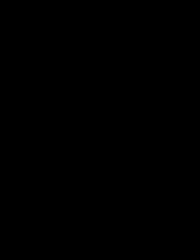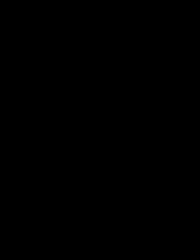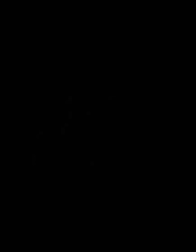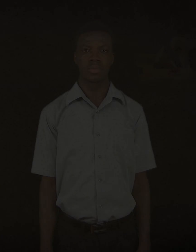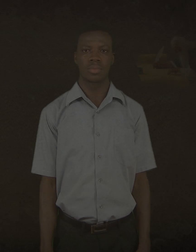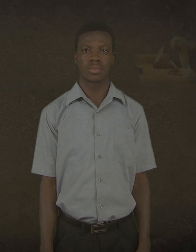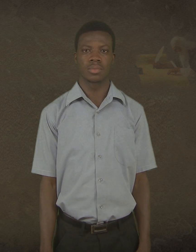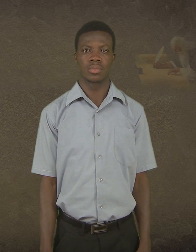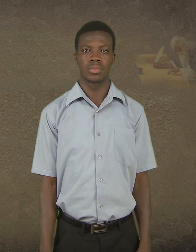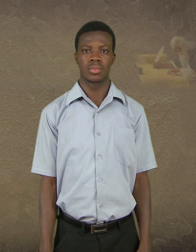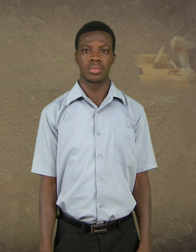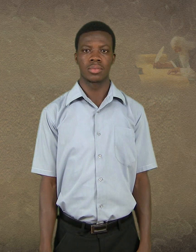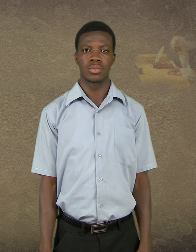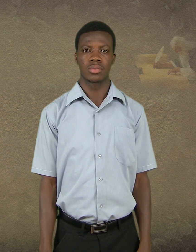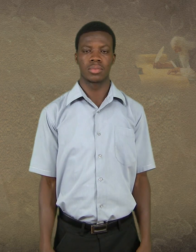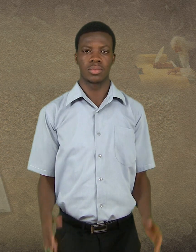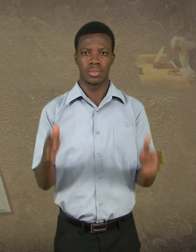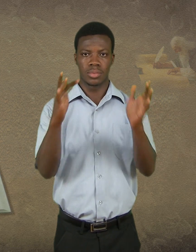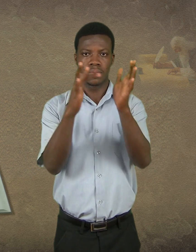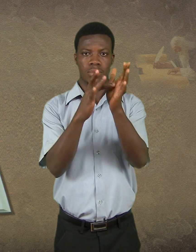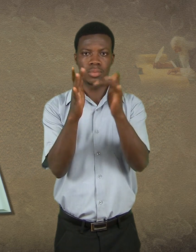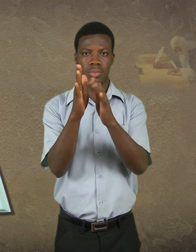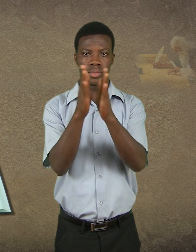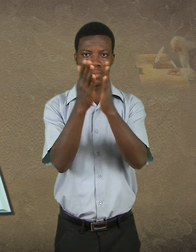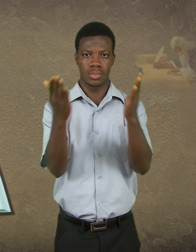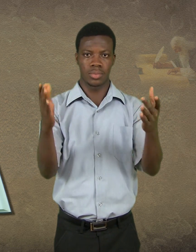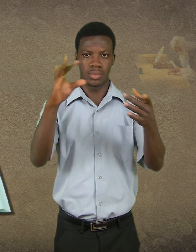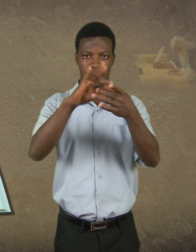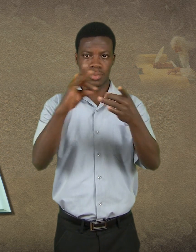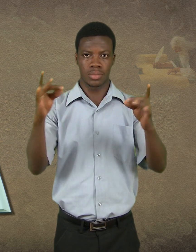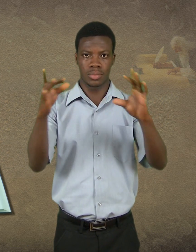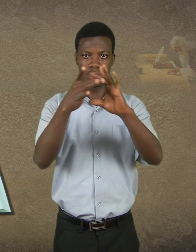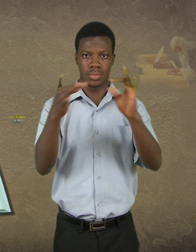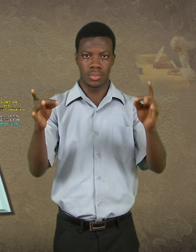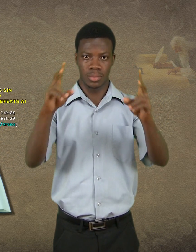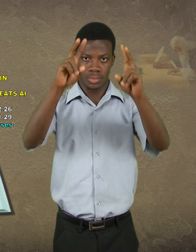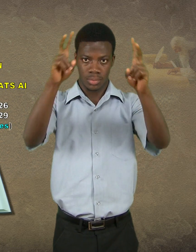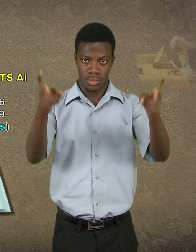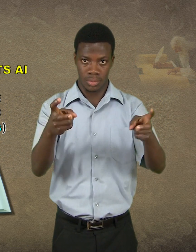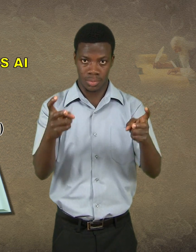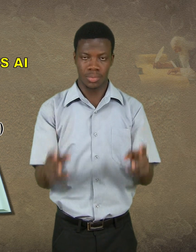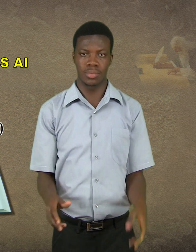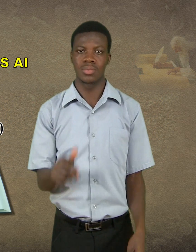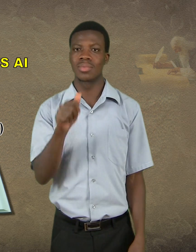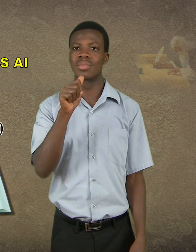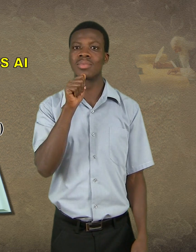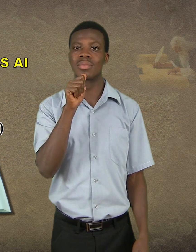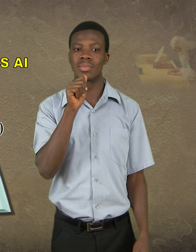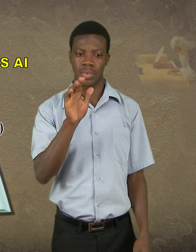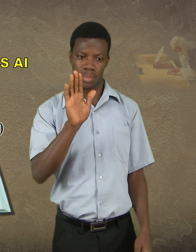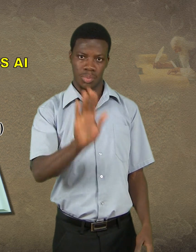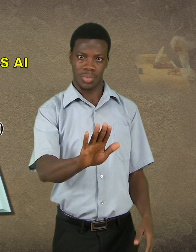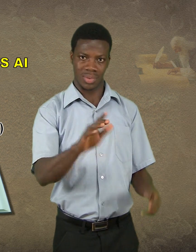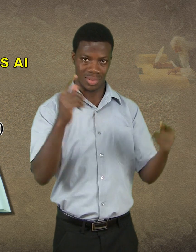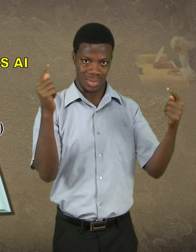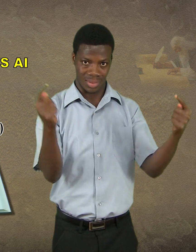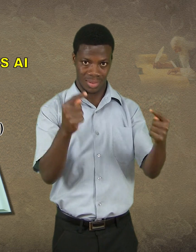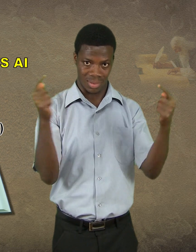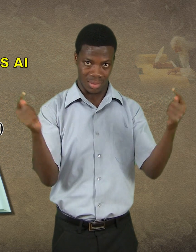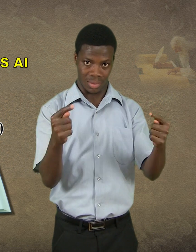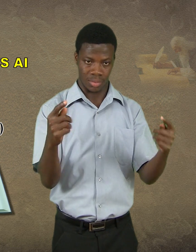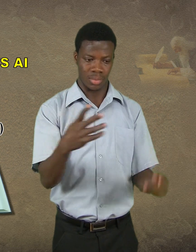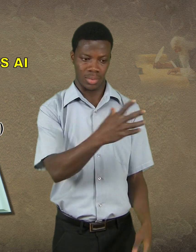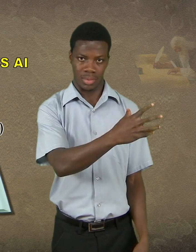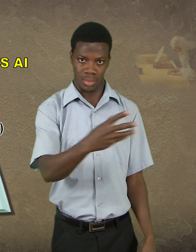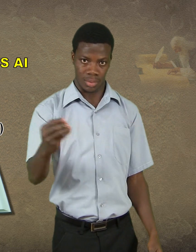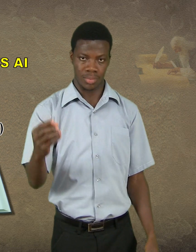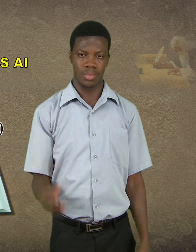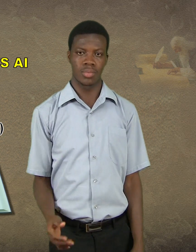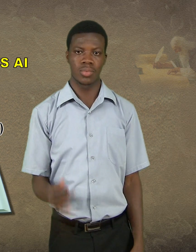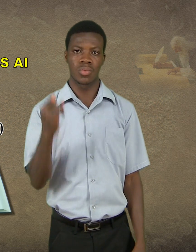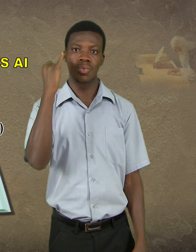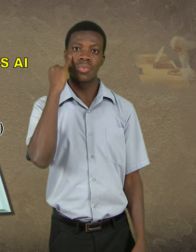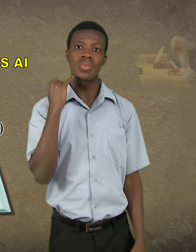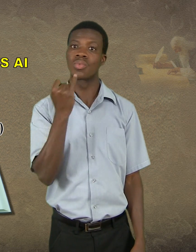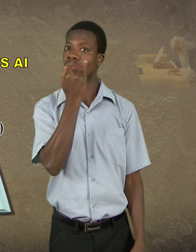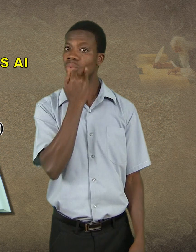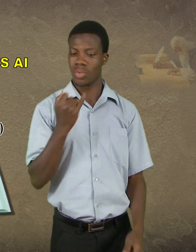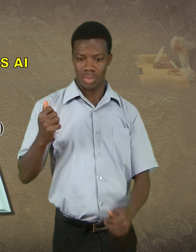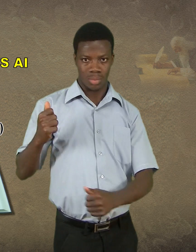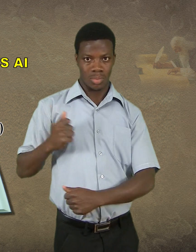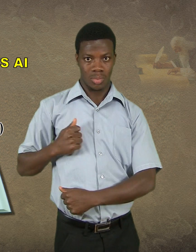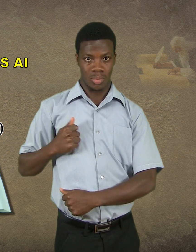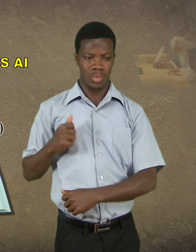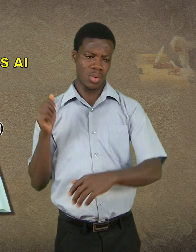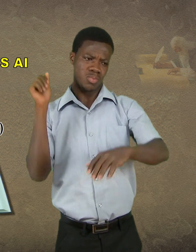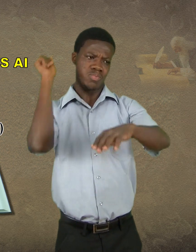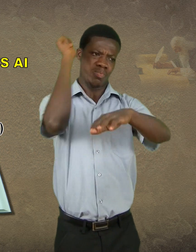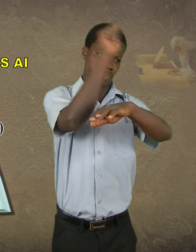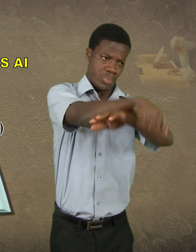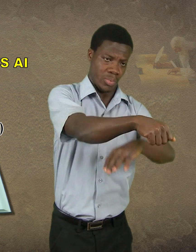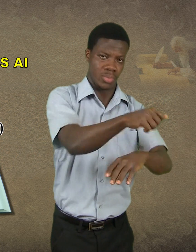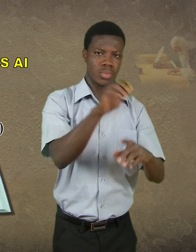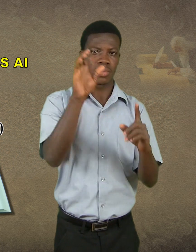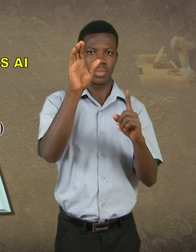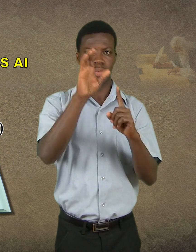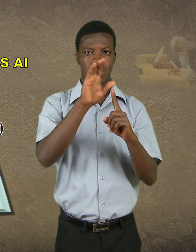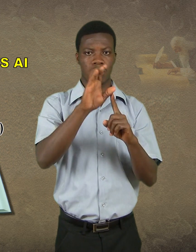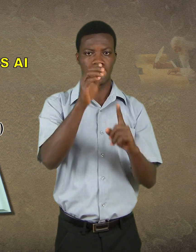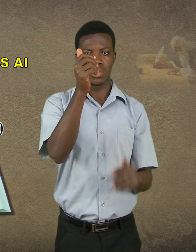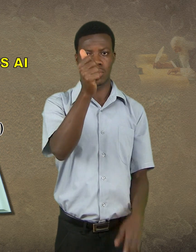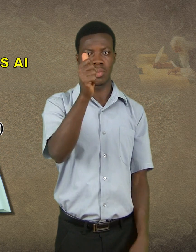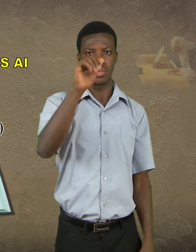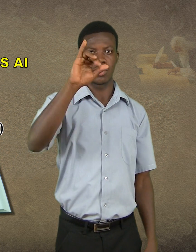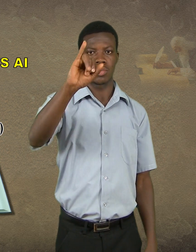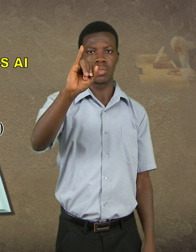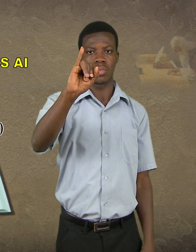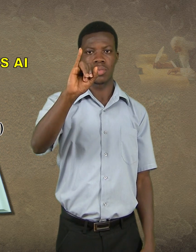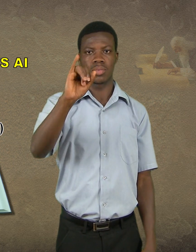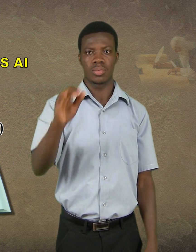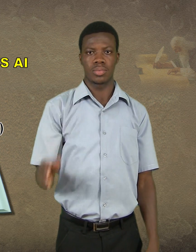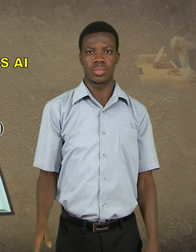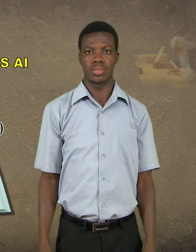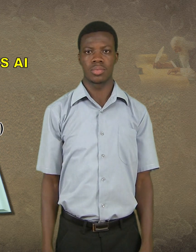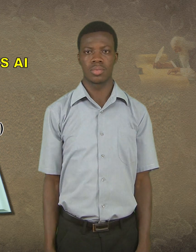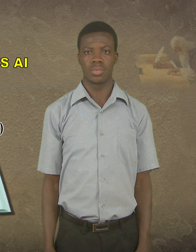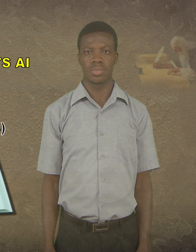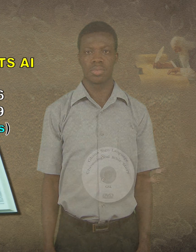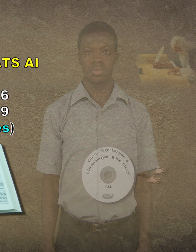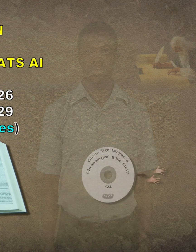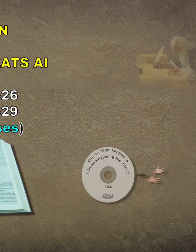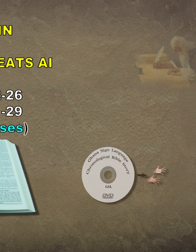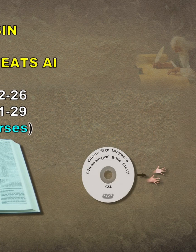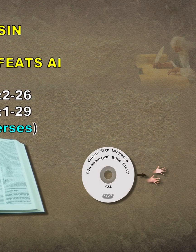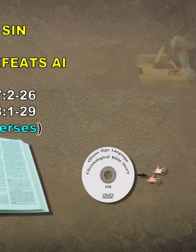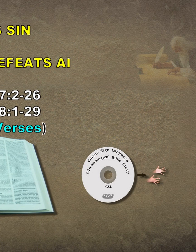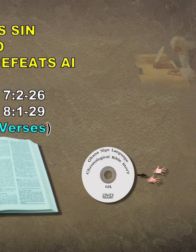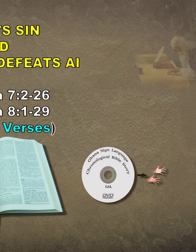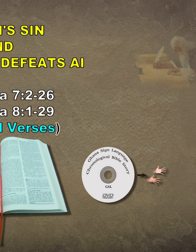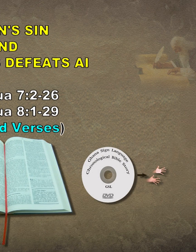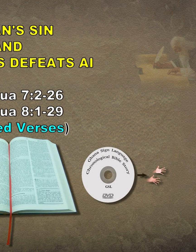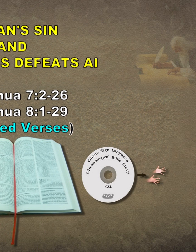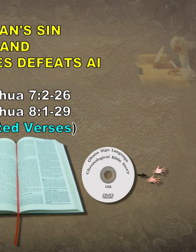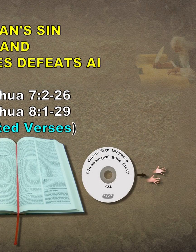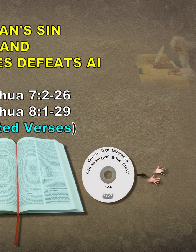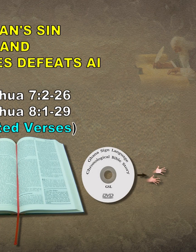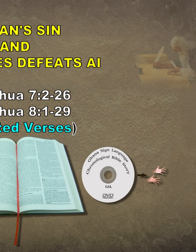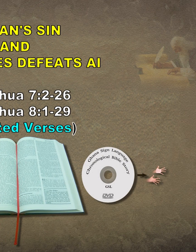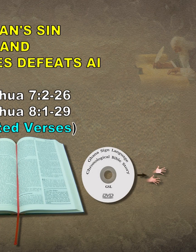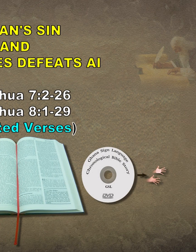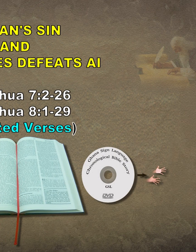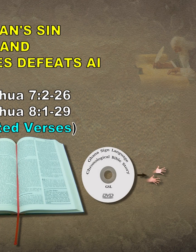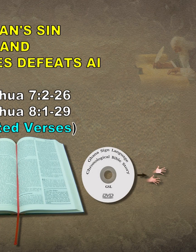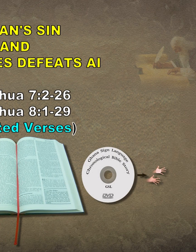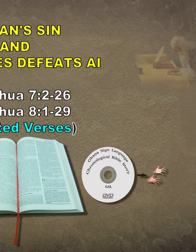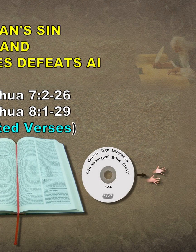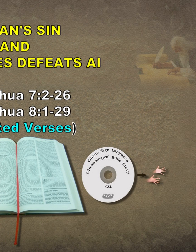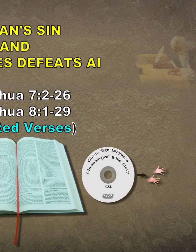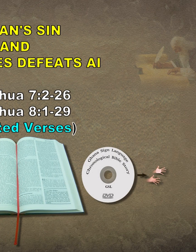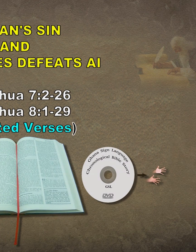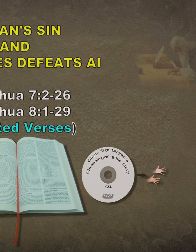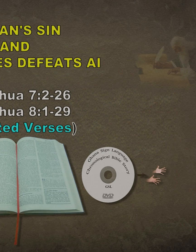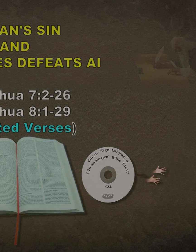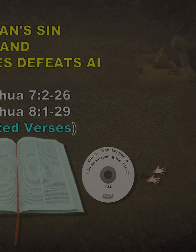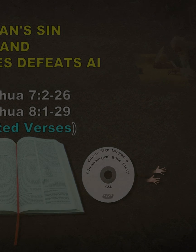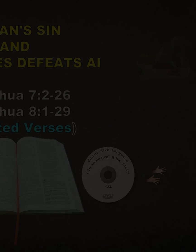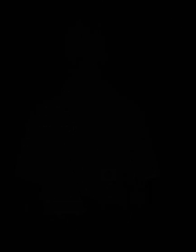Achan's sin and Israelites defeat Ai